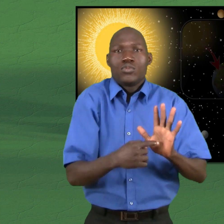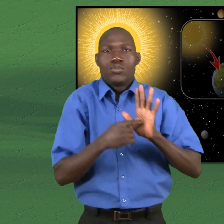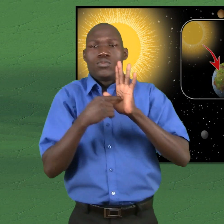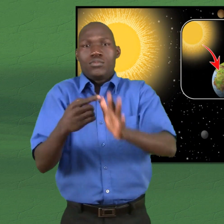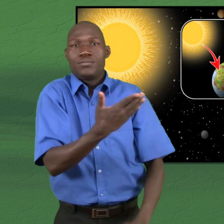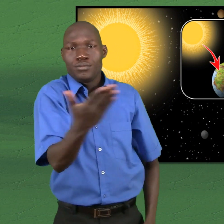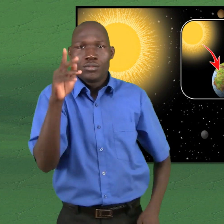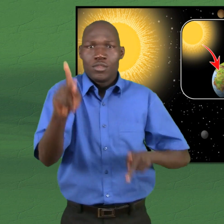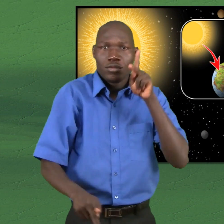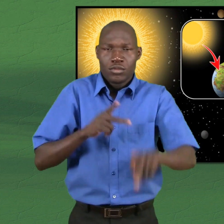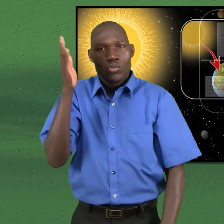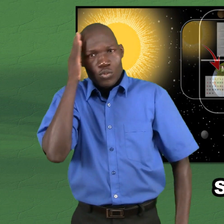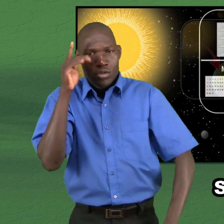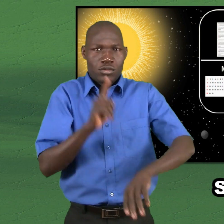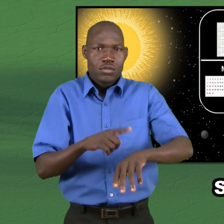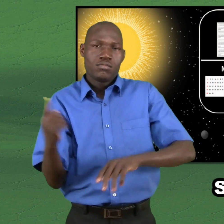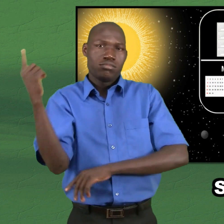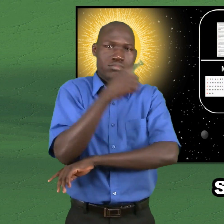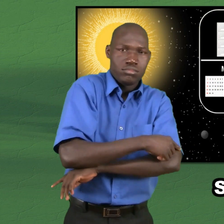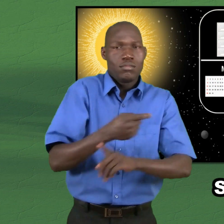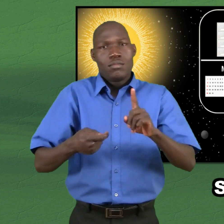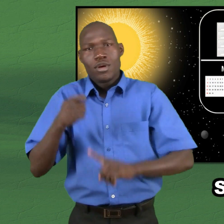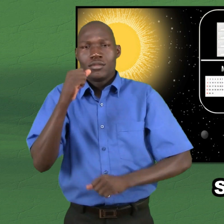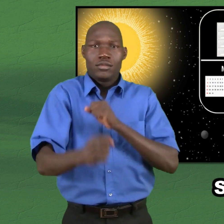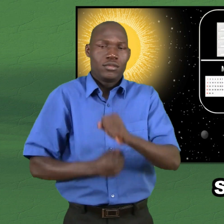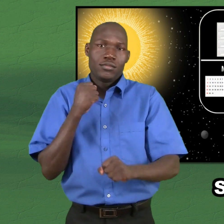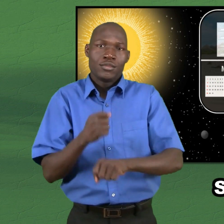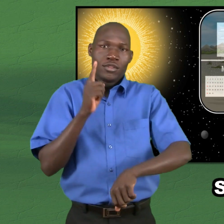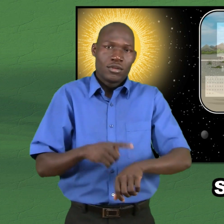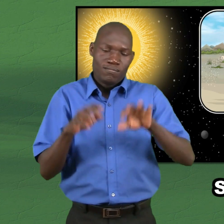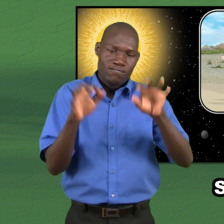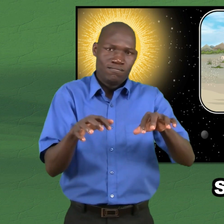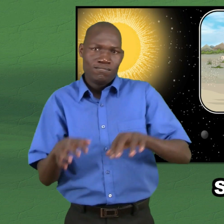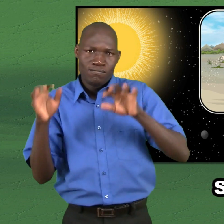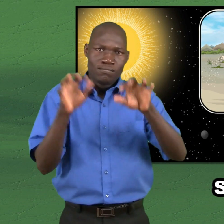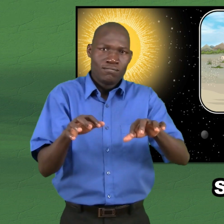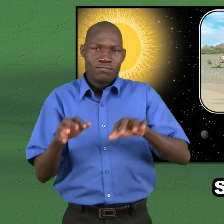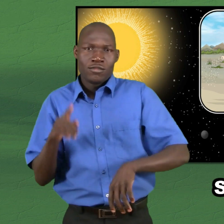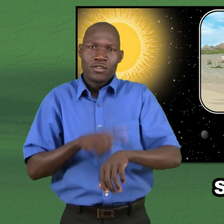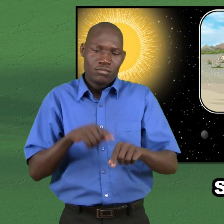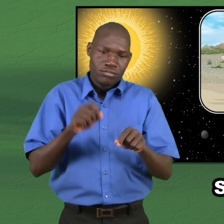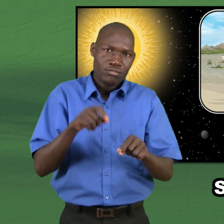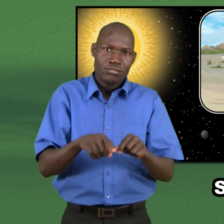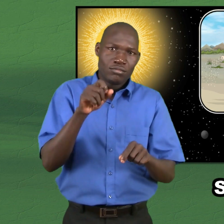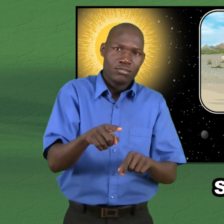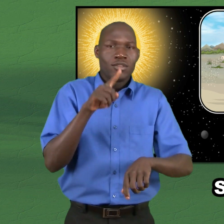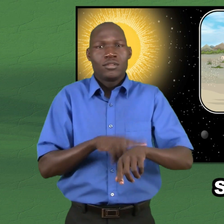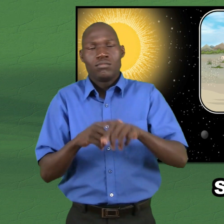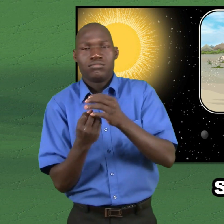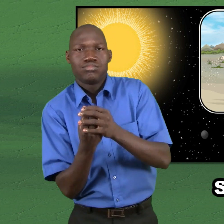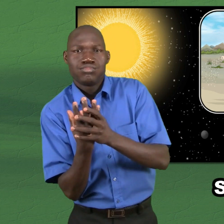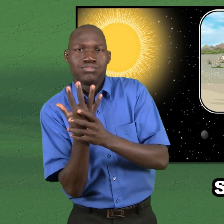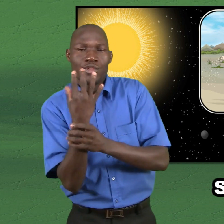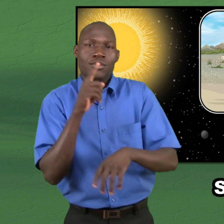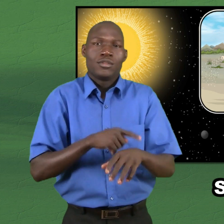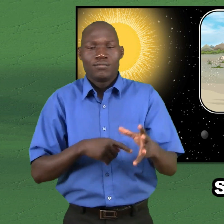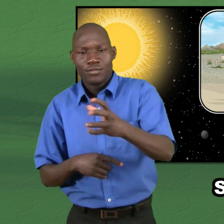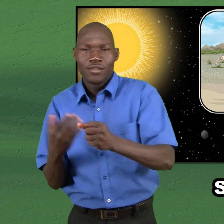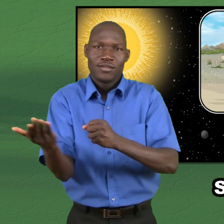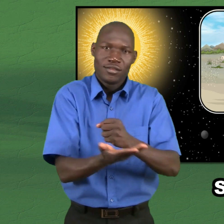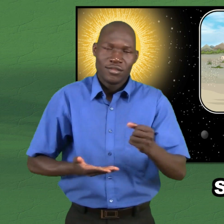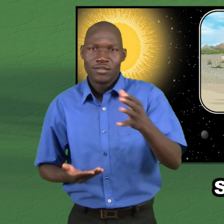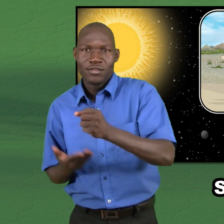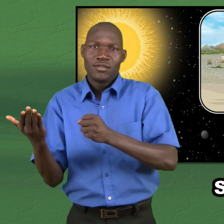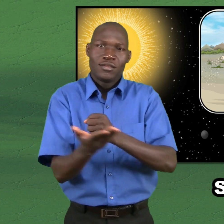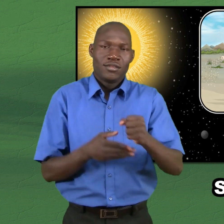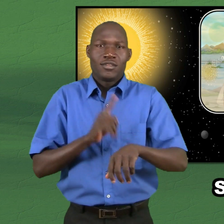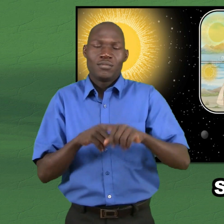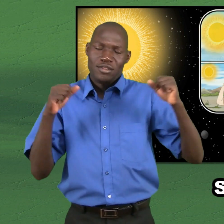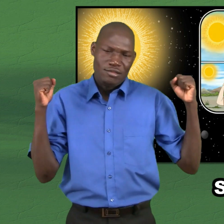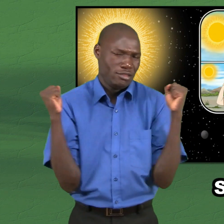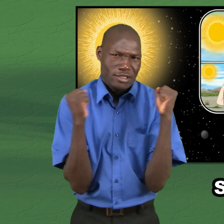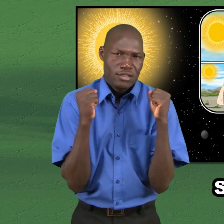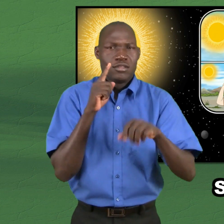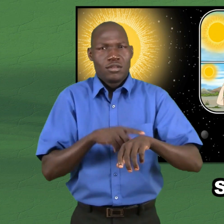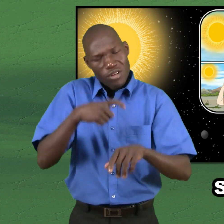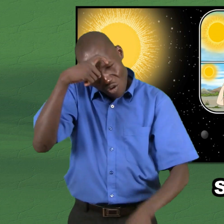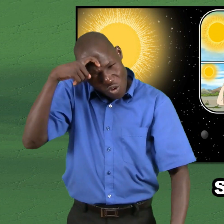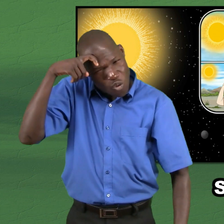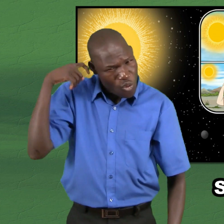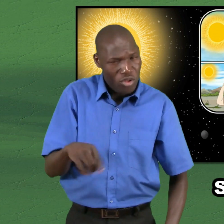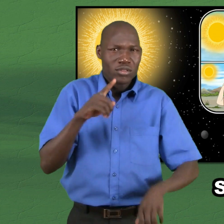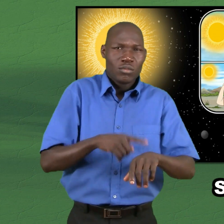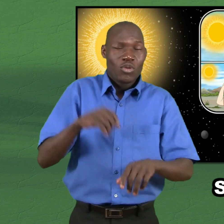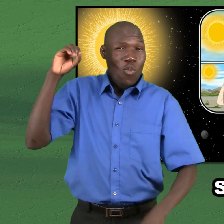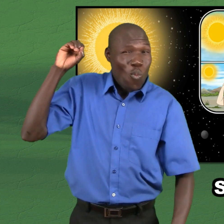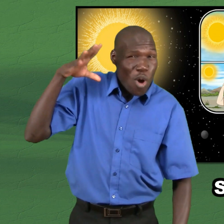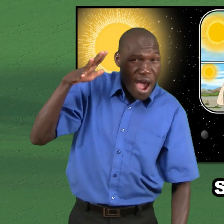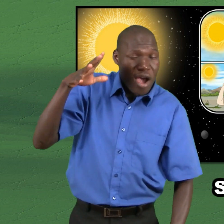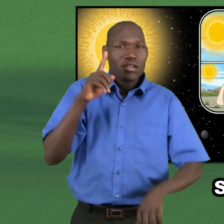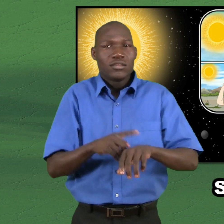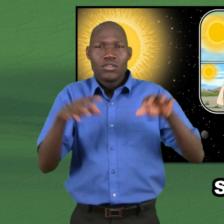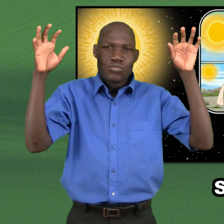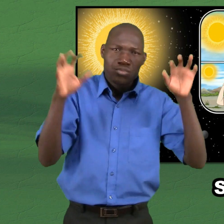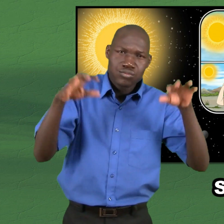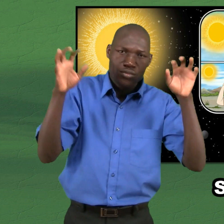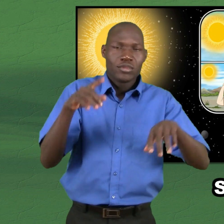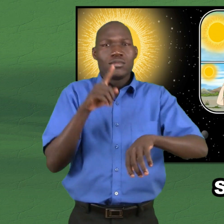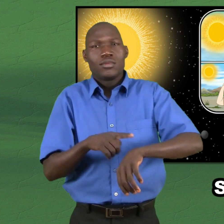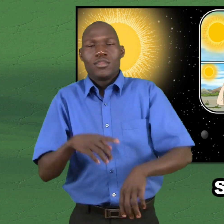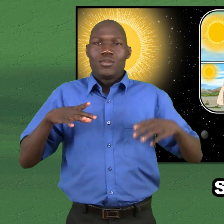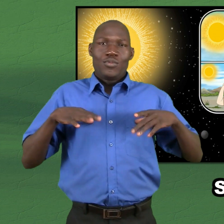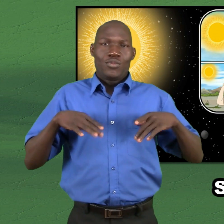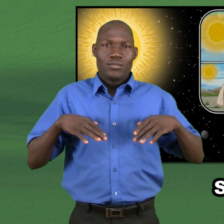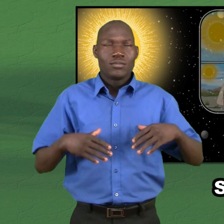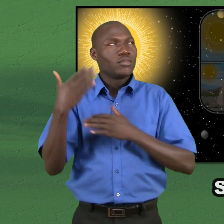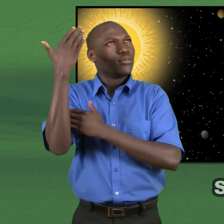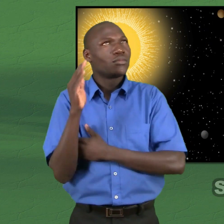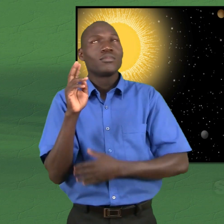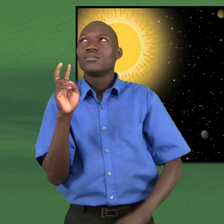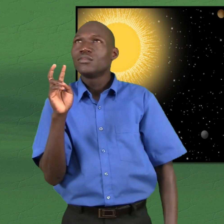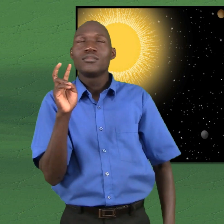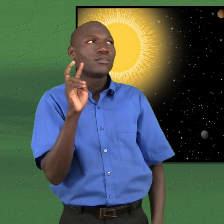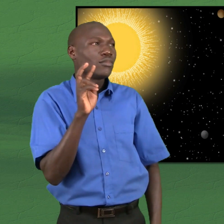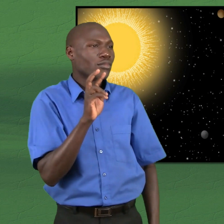God set these lights in the expanse of the sky to shine upon the earth, to preside over the day and the night, and to separate the light from the darkness.